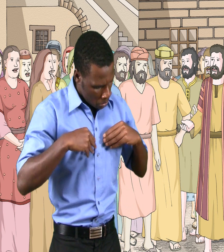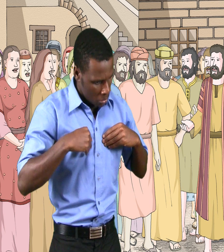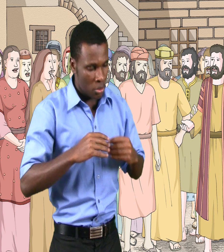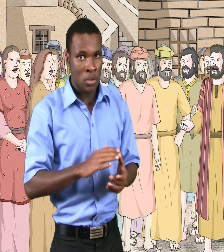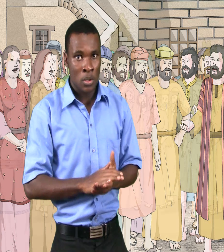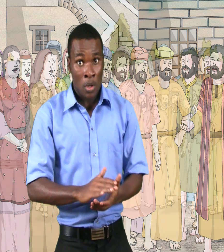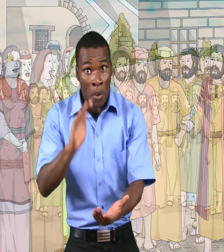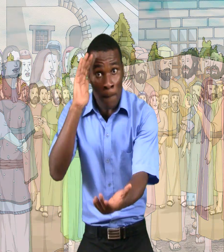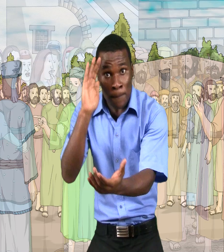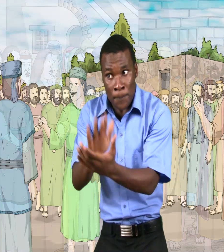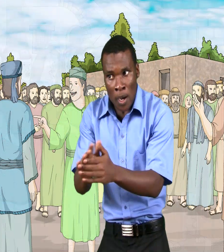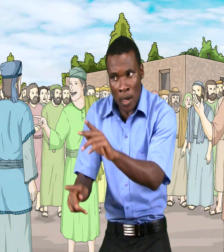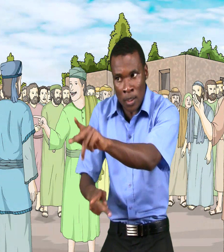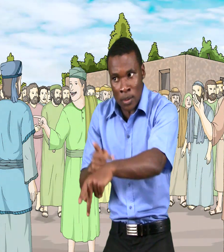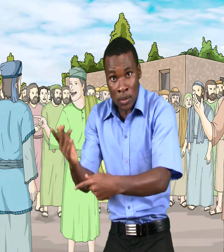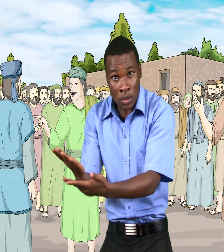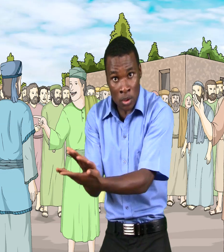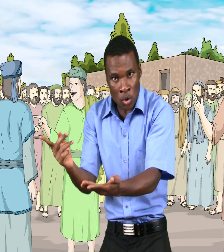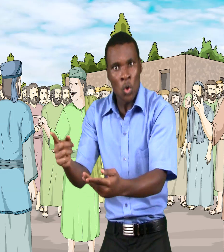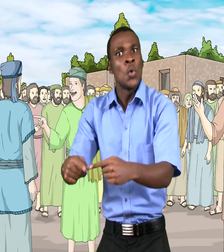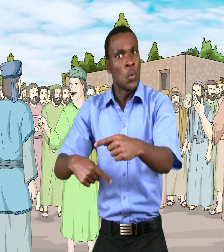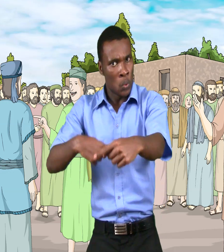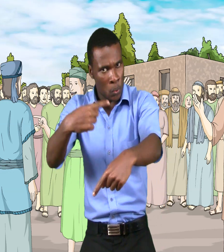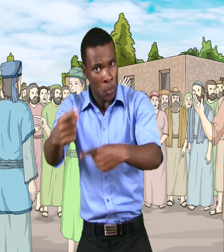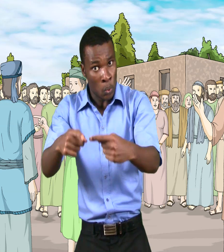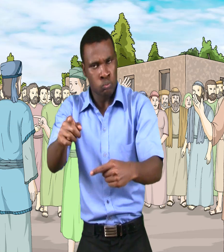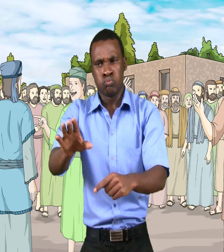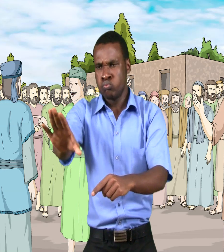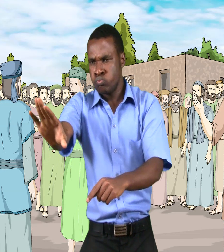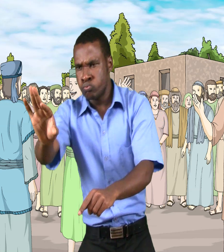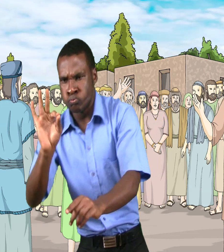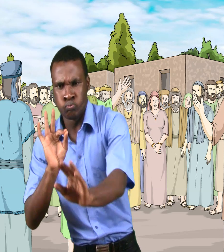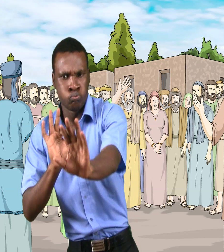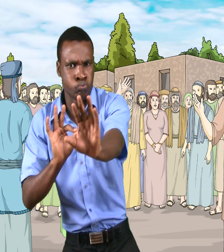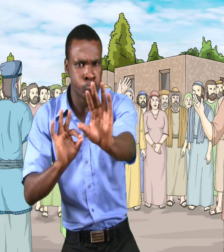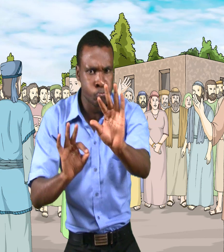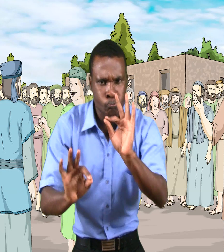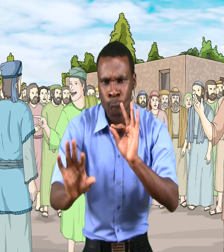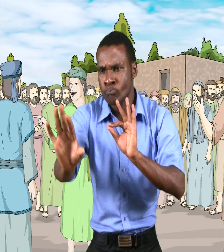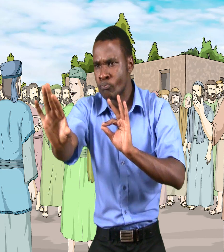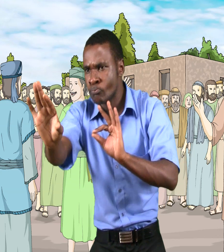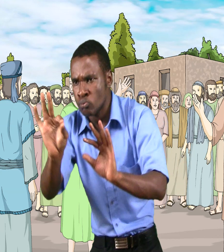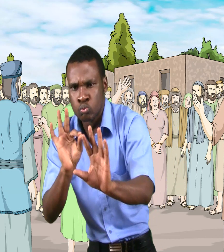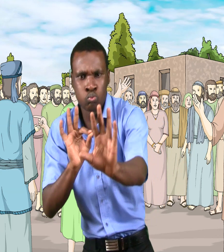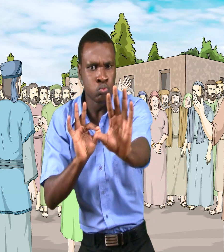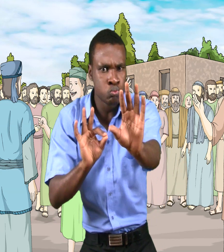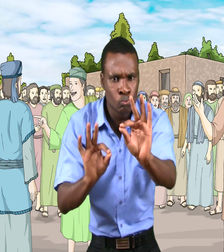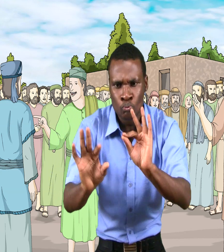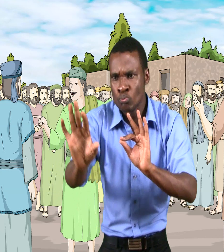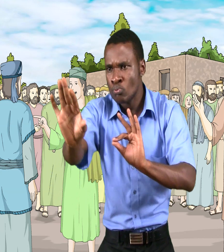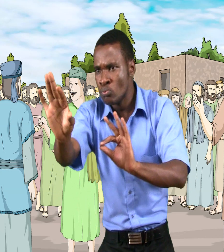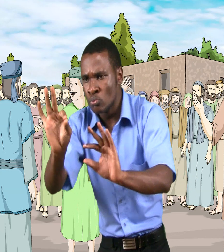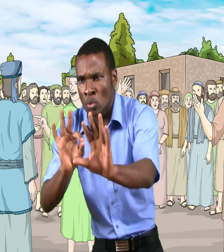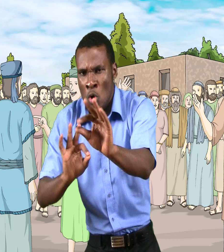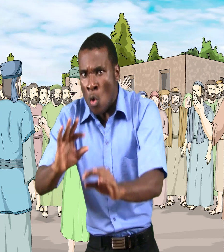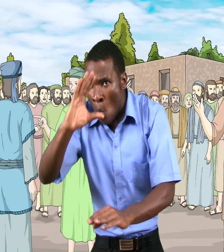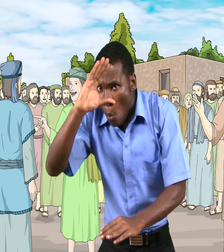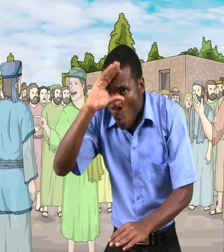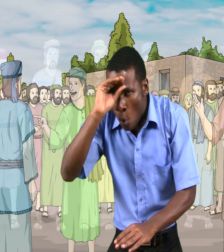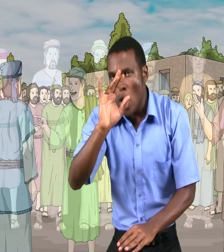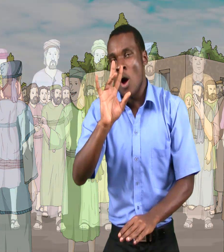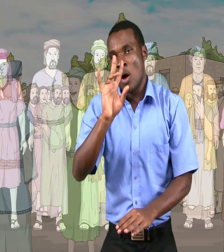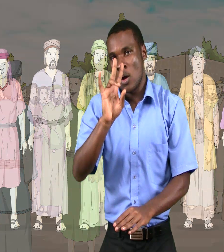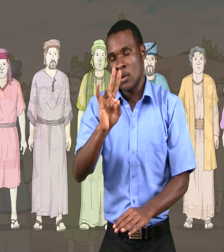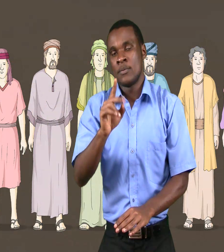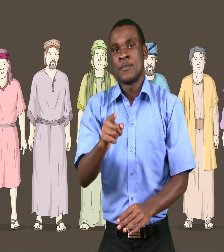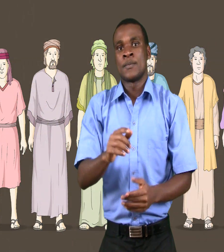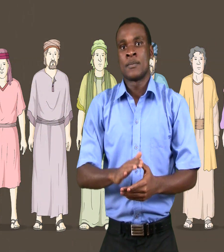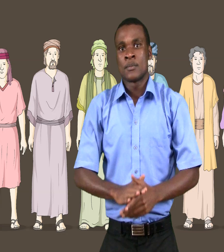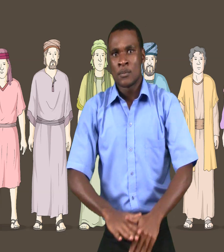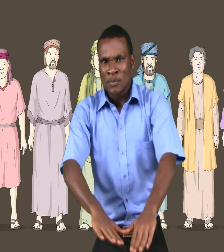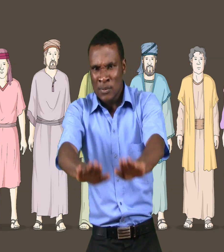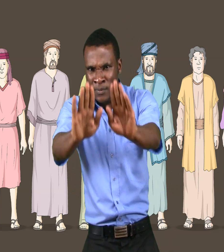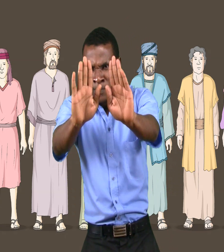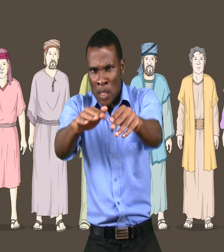This proposal pleased the whole group.